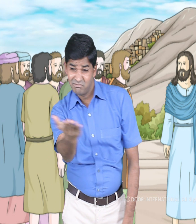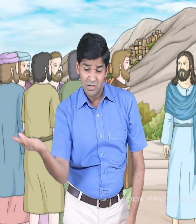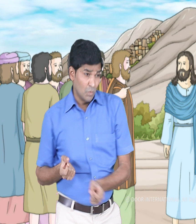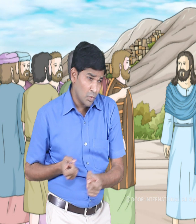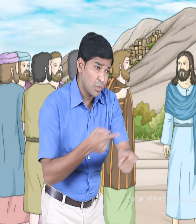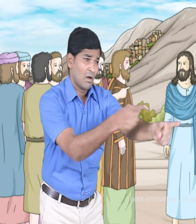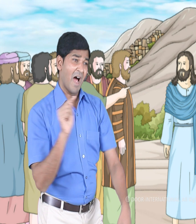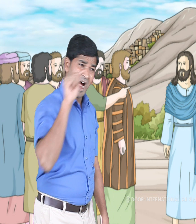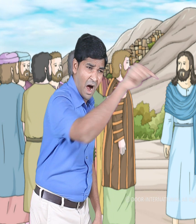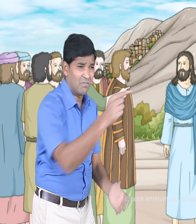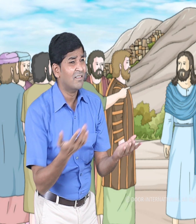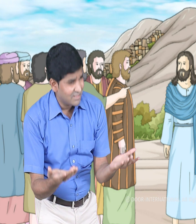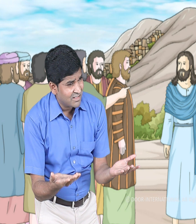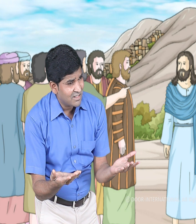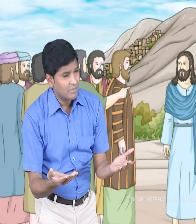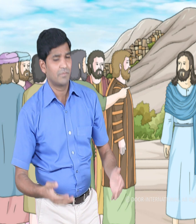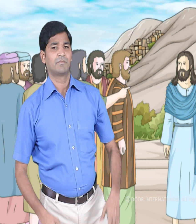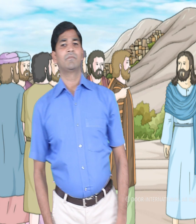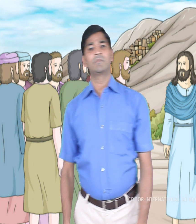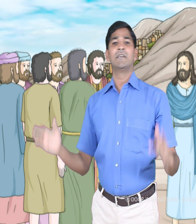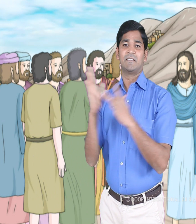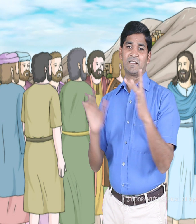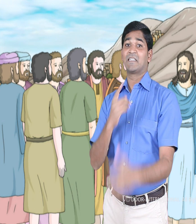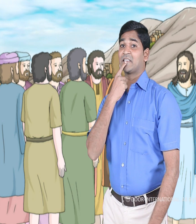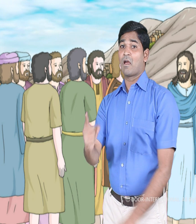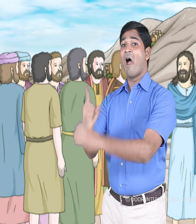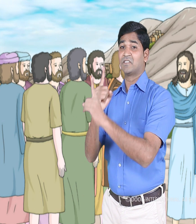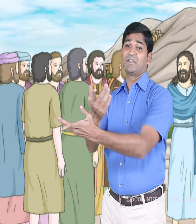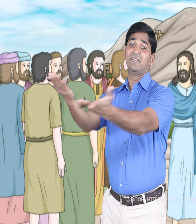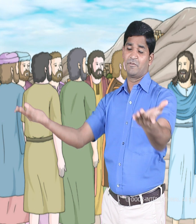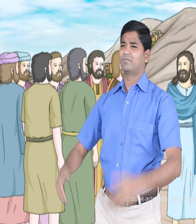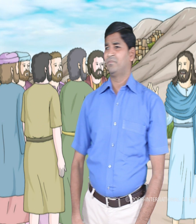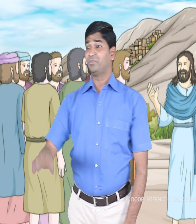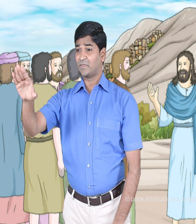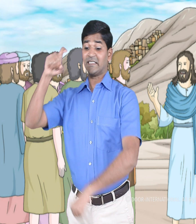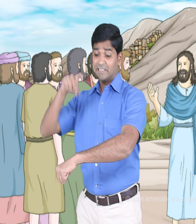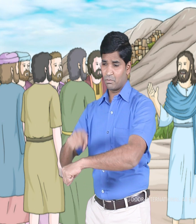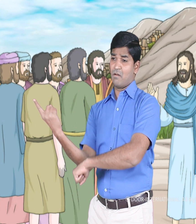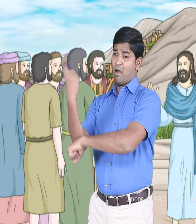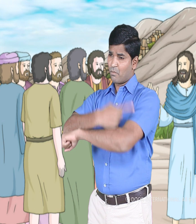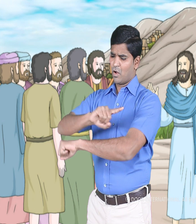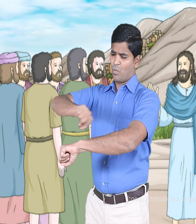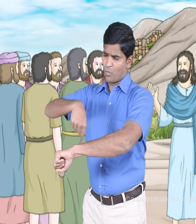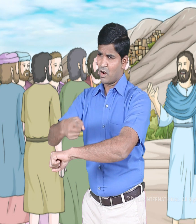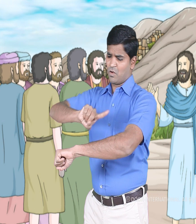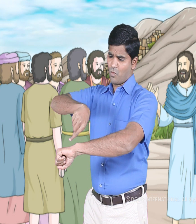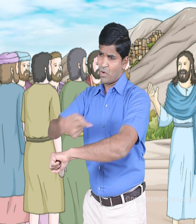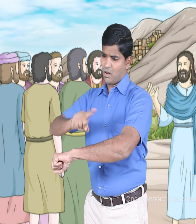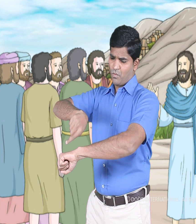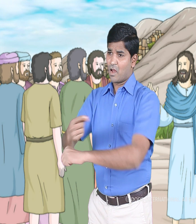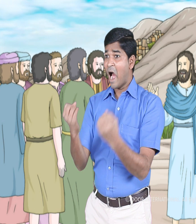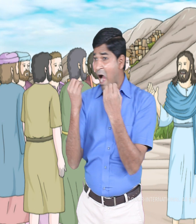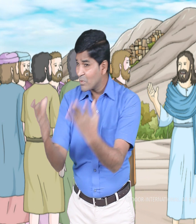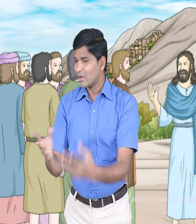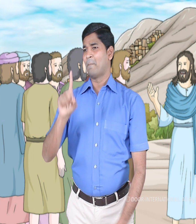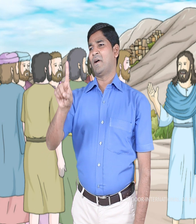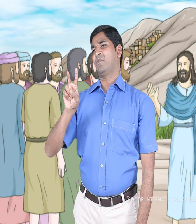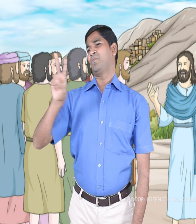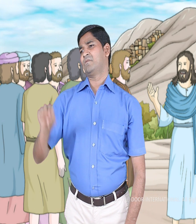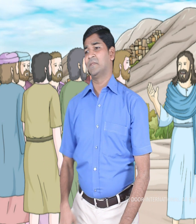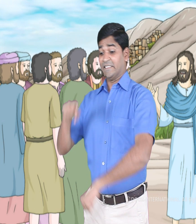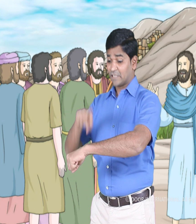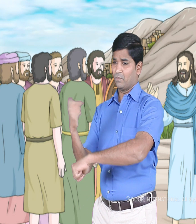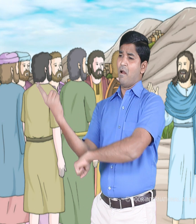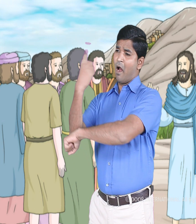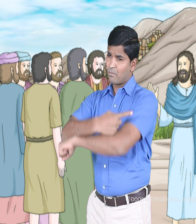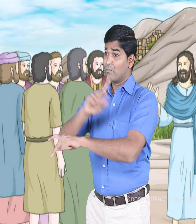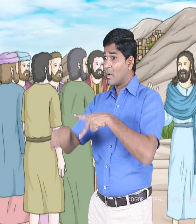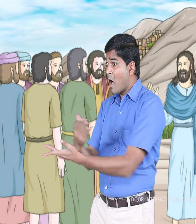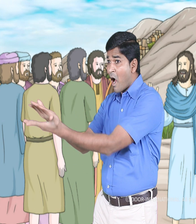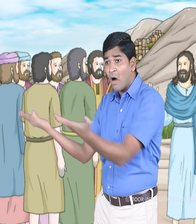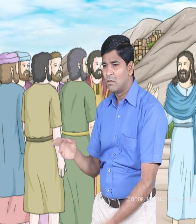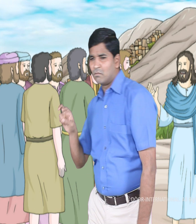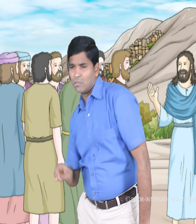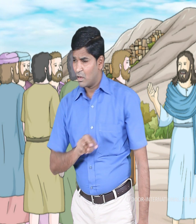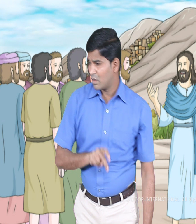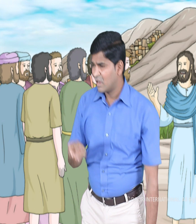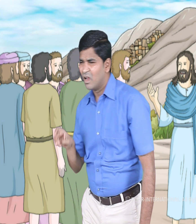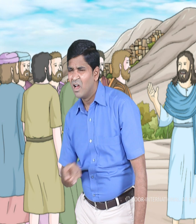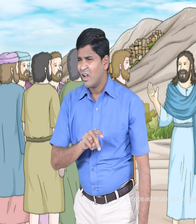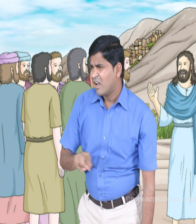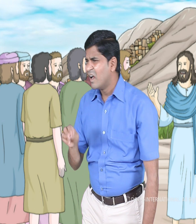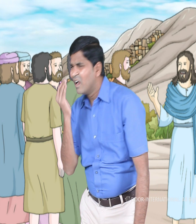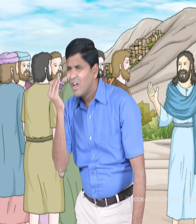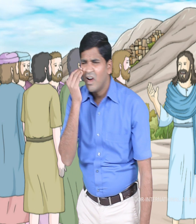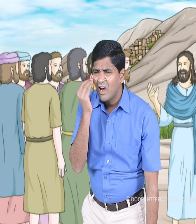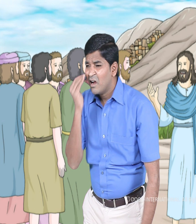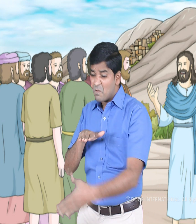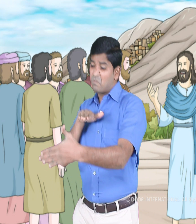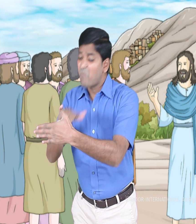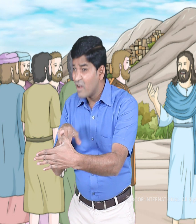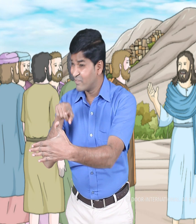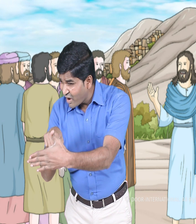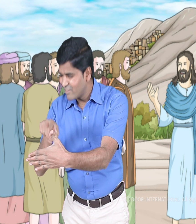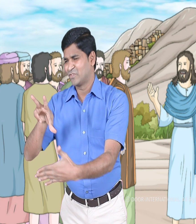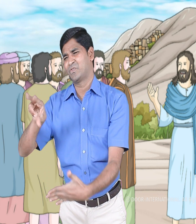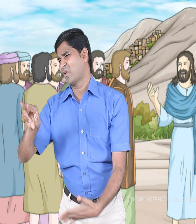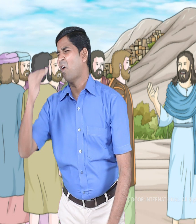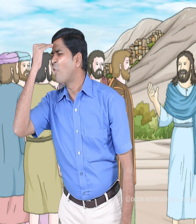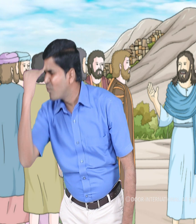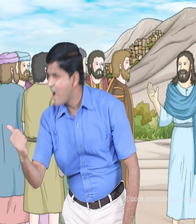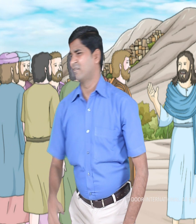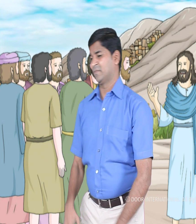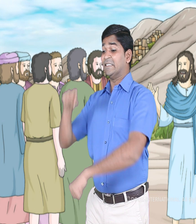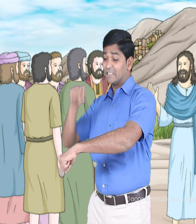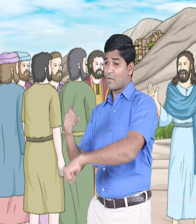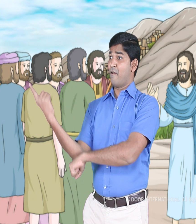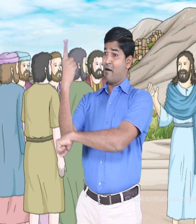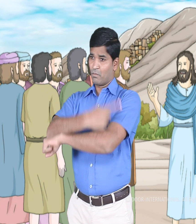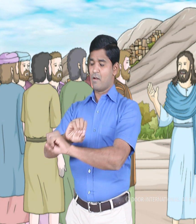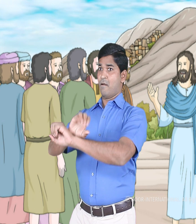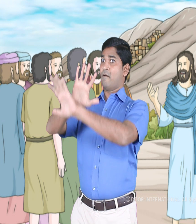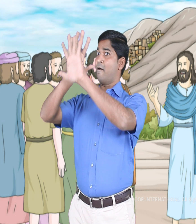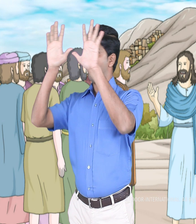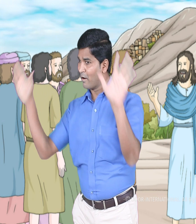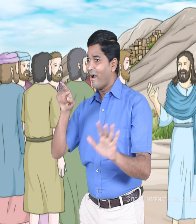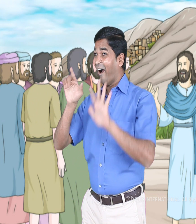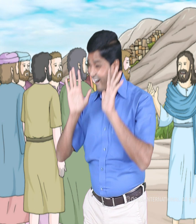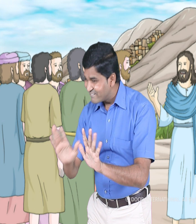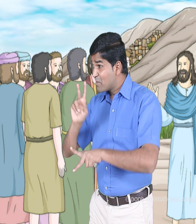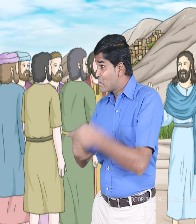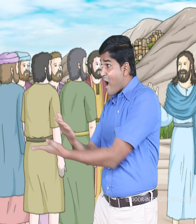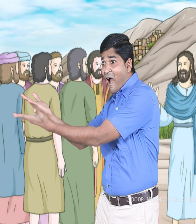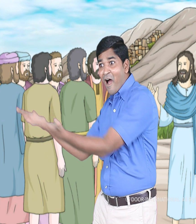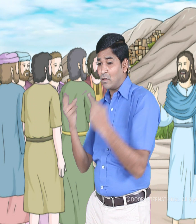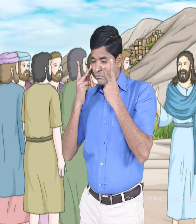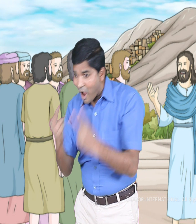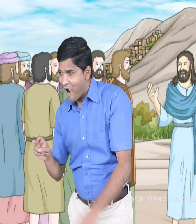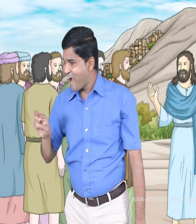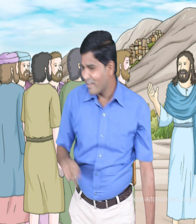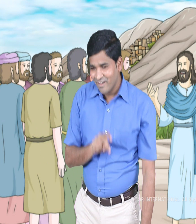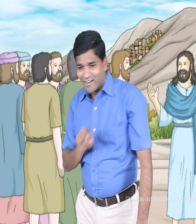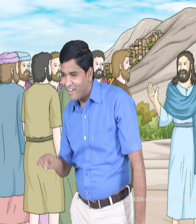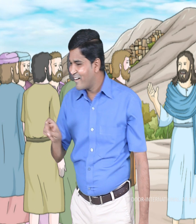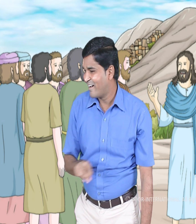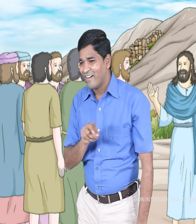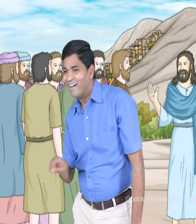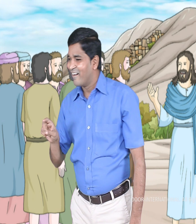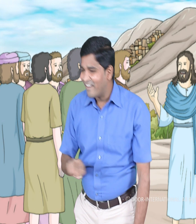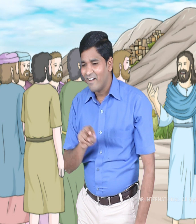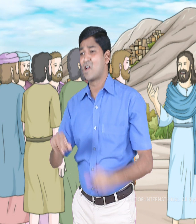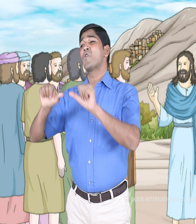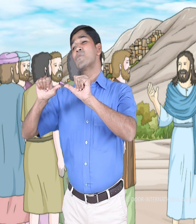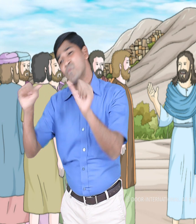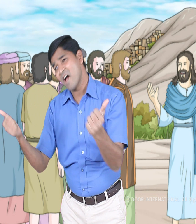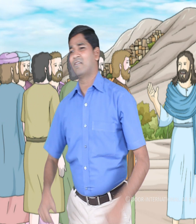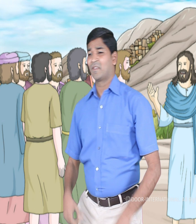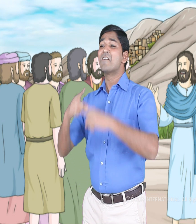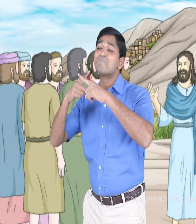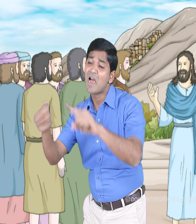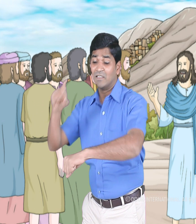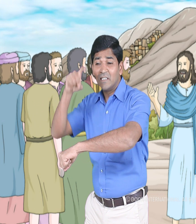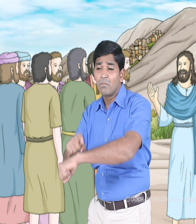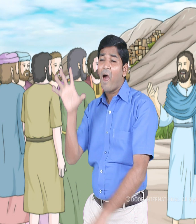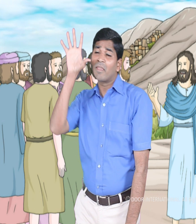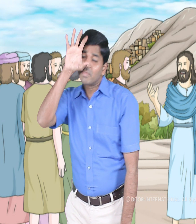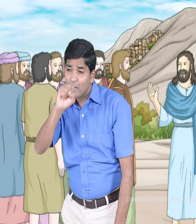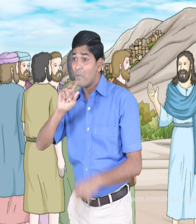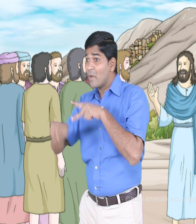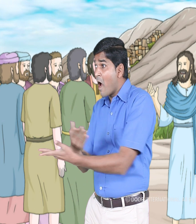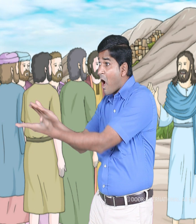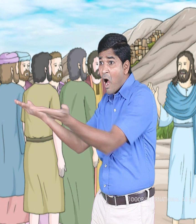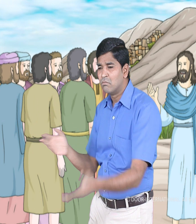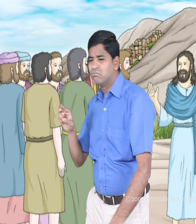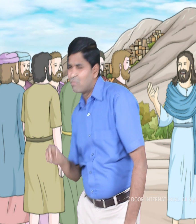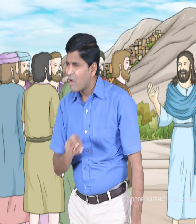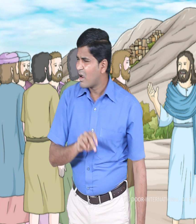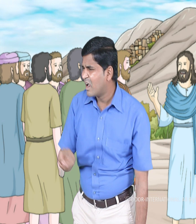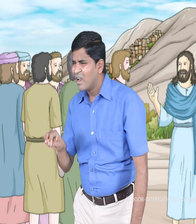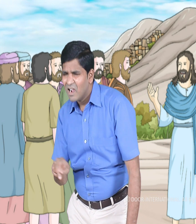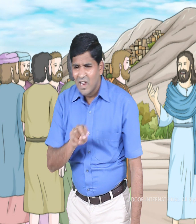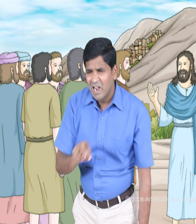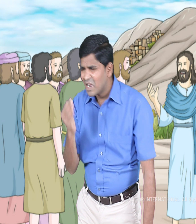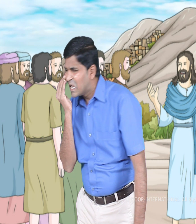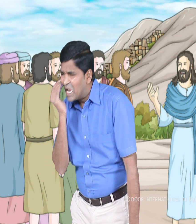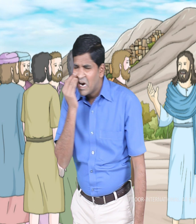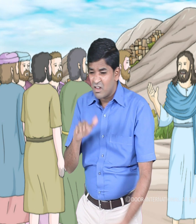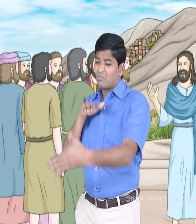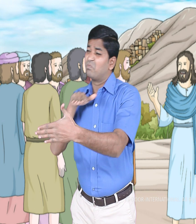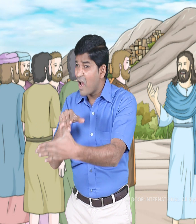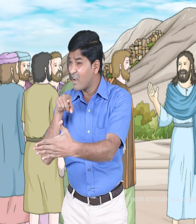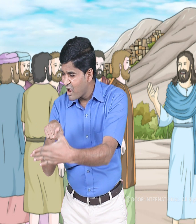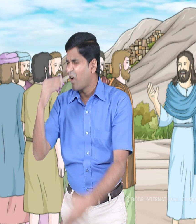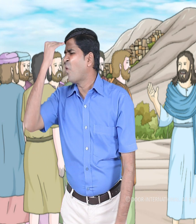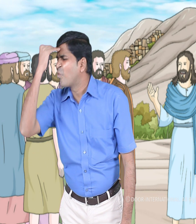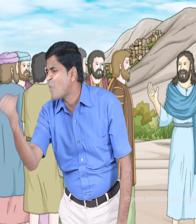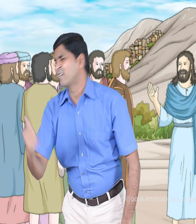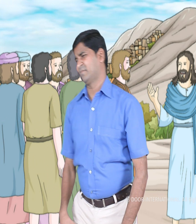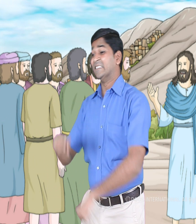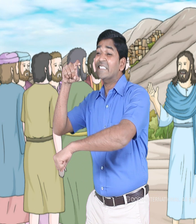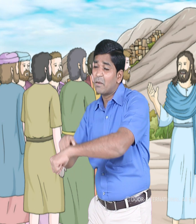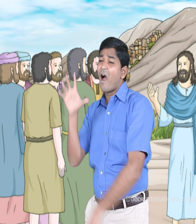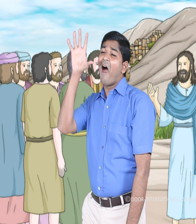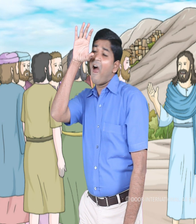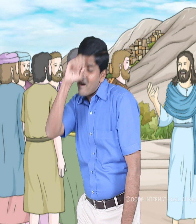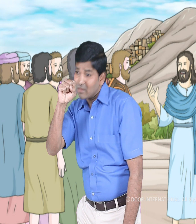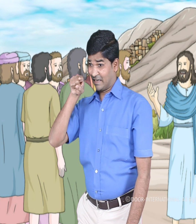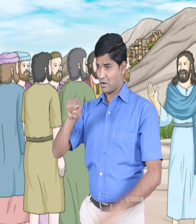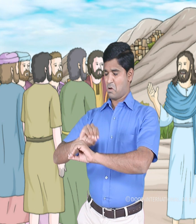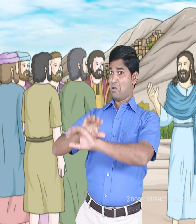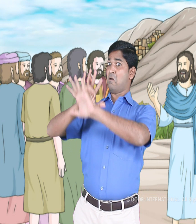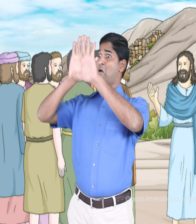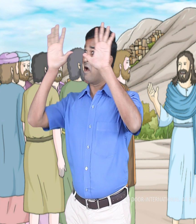Jesus answered, “Are there not twelve hours of daylight? If anyone walks in the daytime, he will not stumble, because he sees by the light of this world. But if anyone walks at night, he will stumble, because he has no light.”